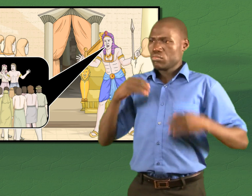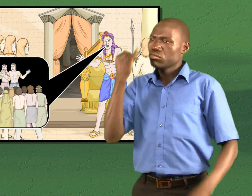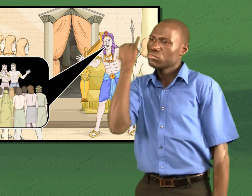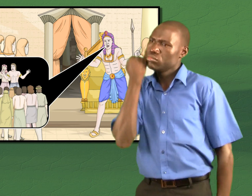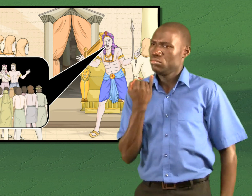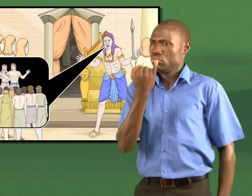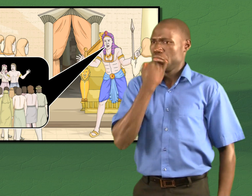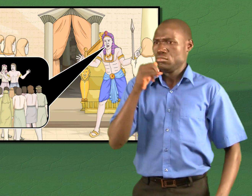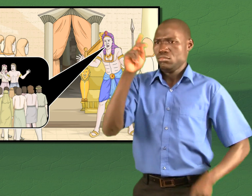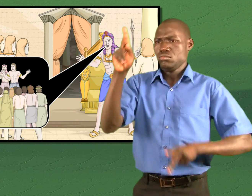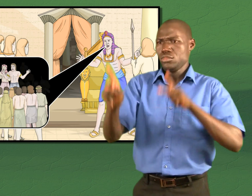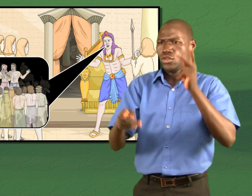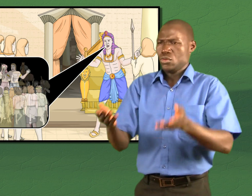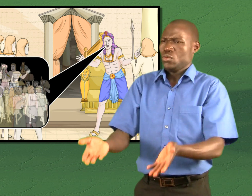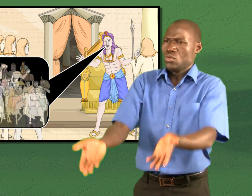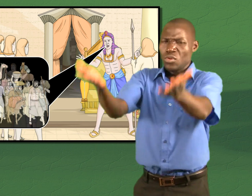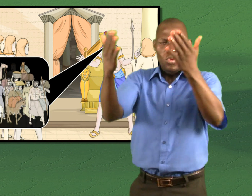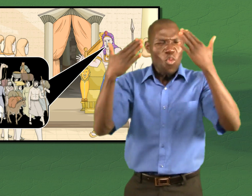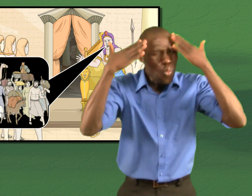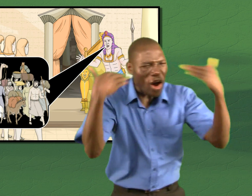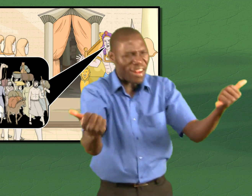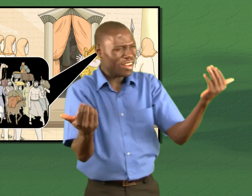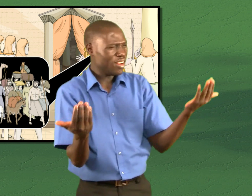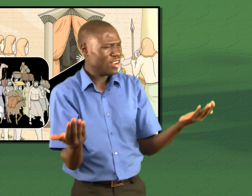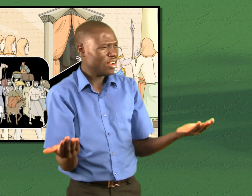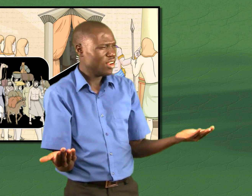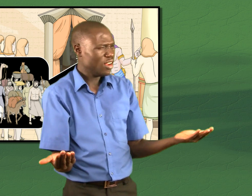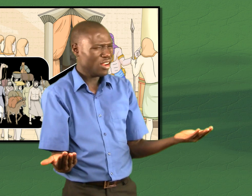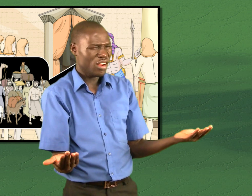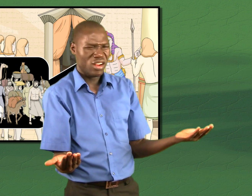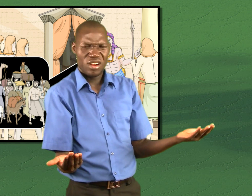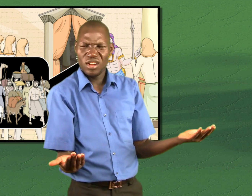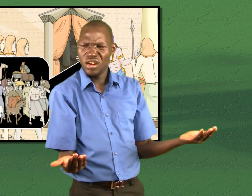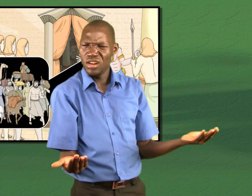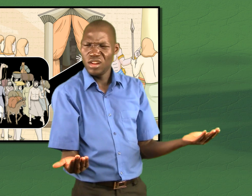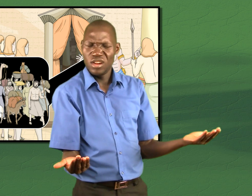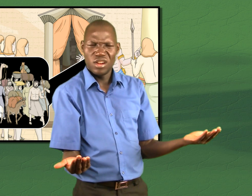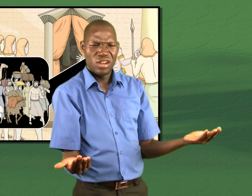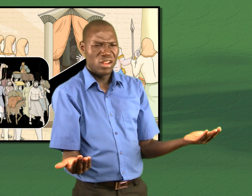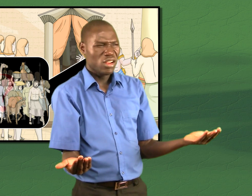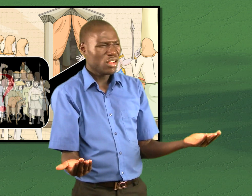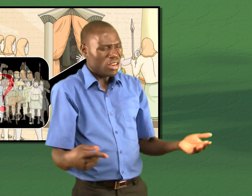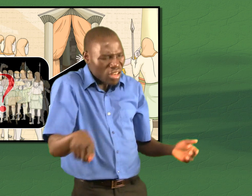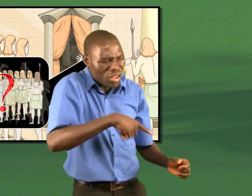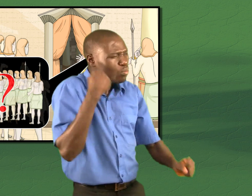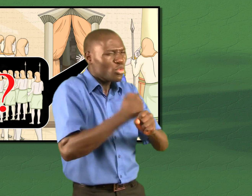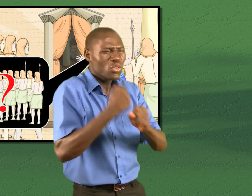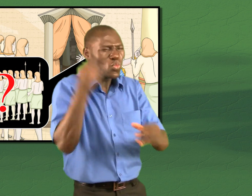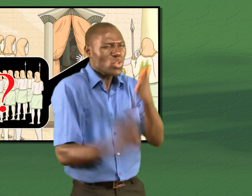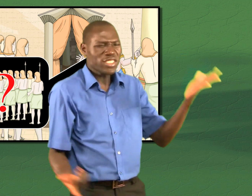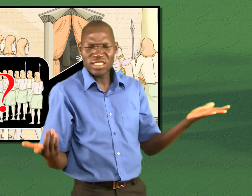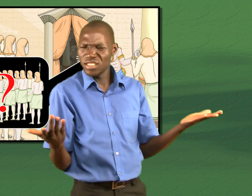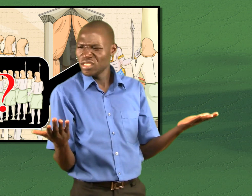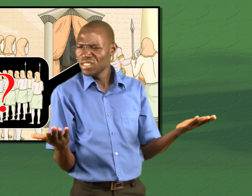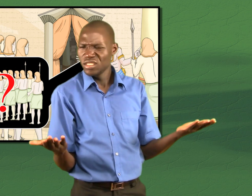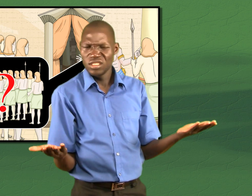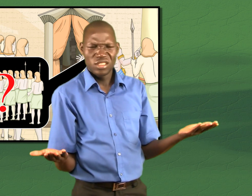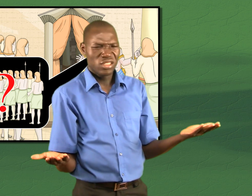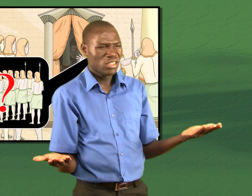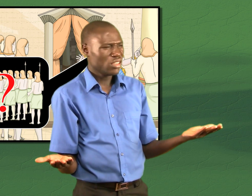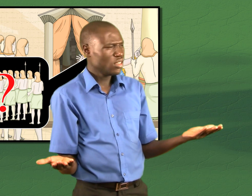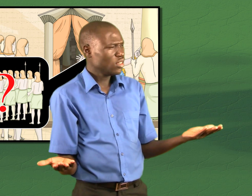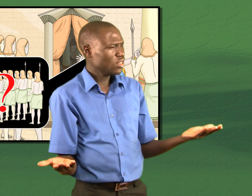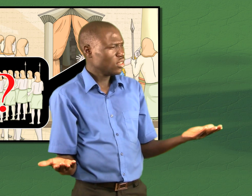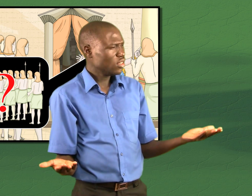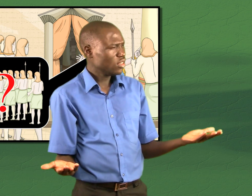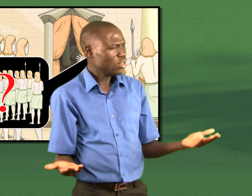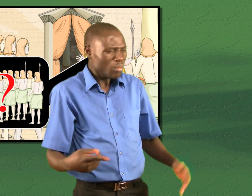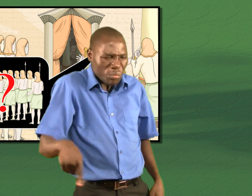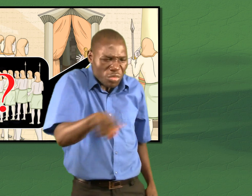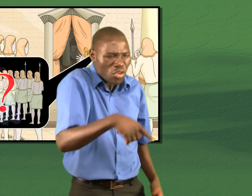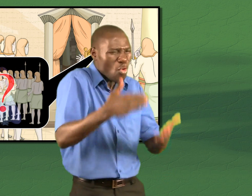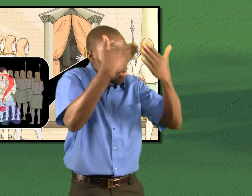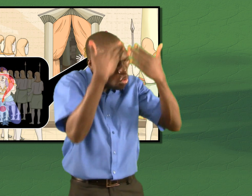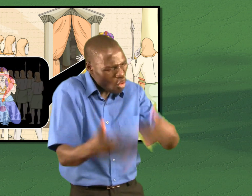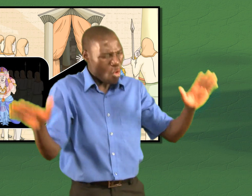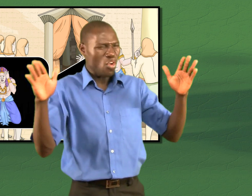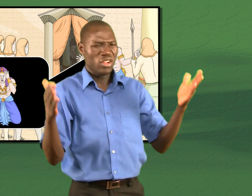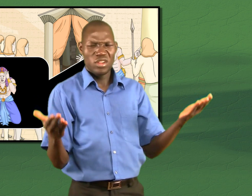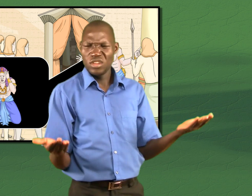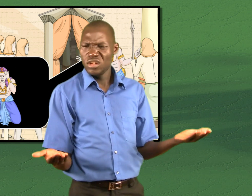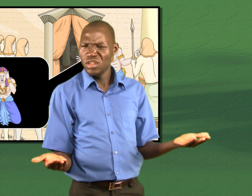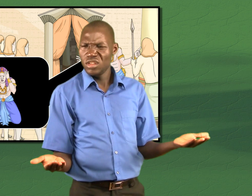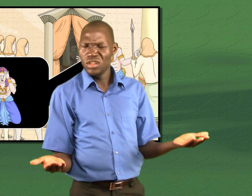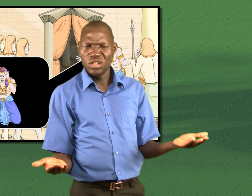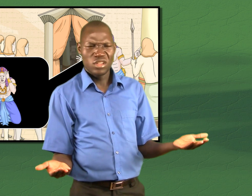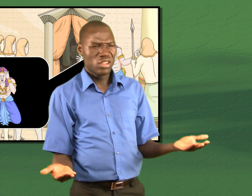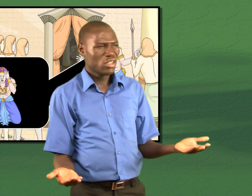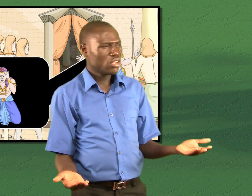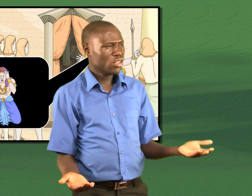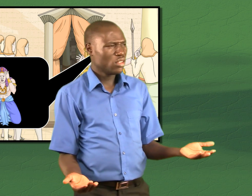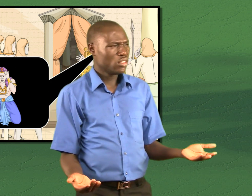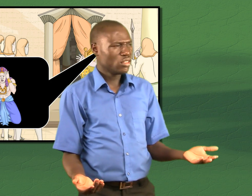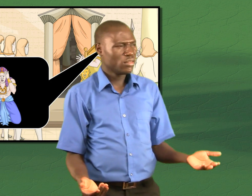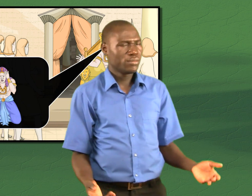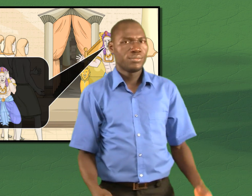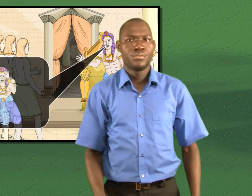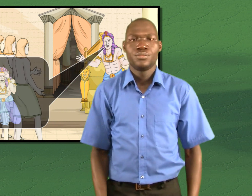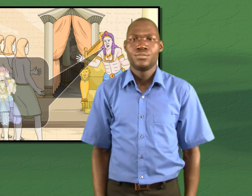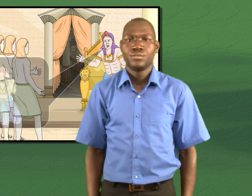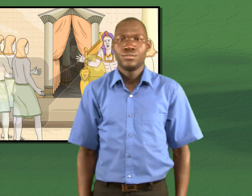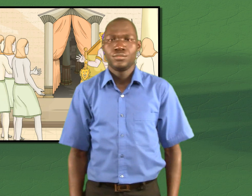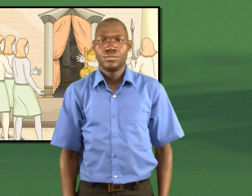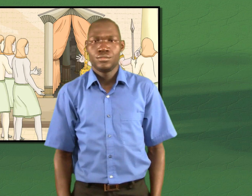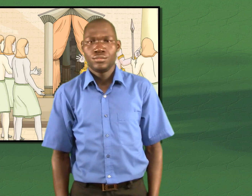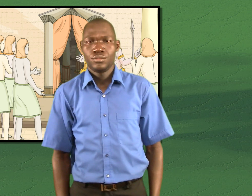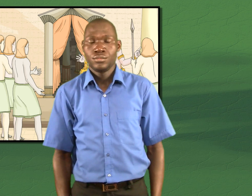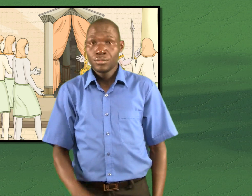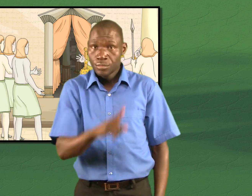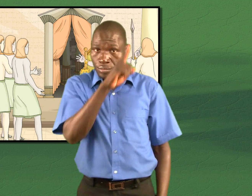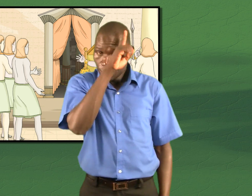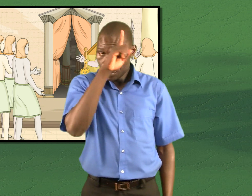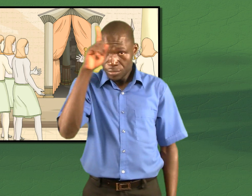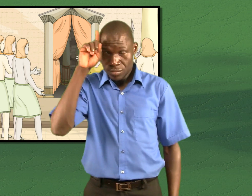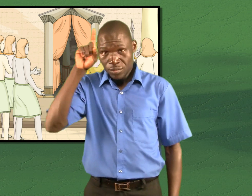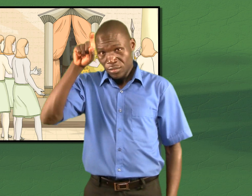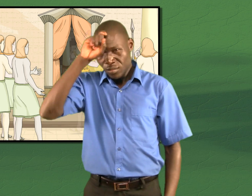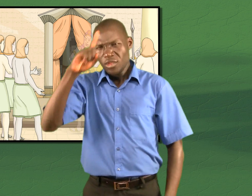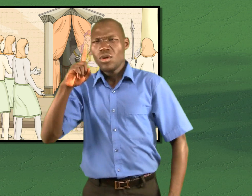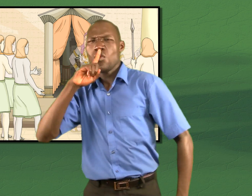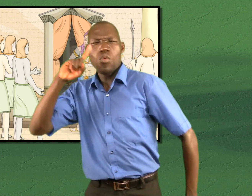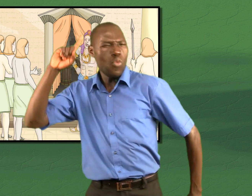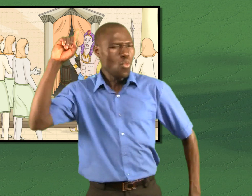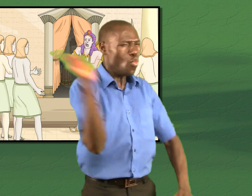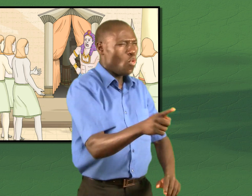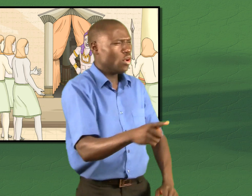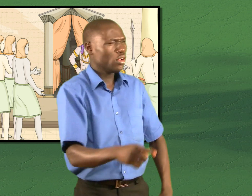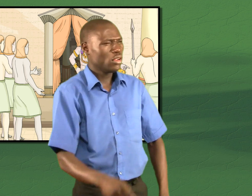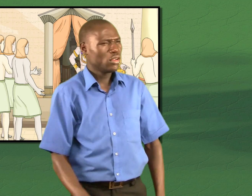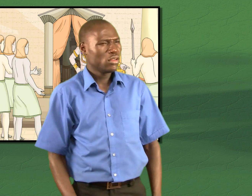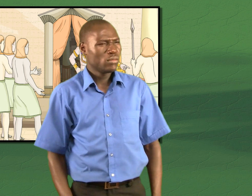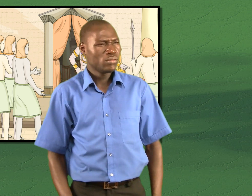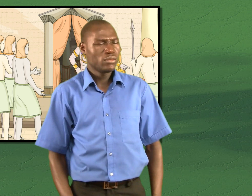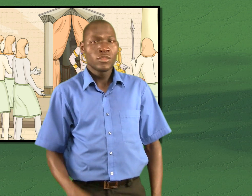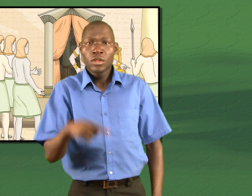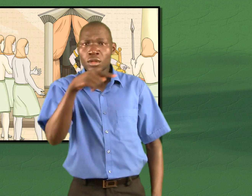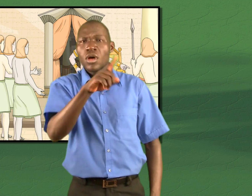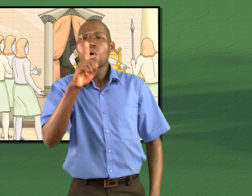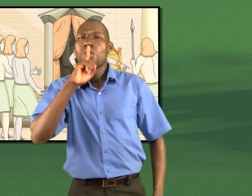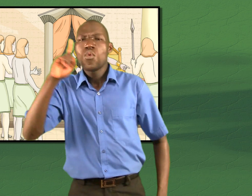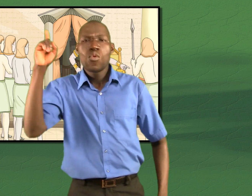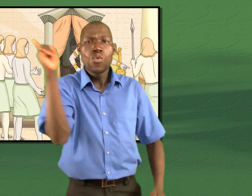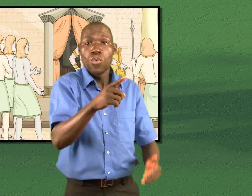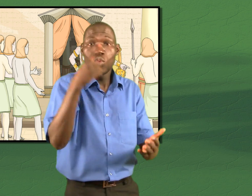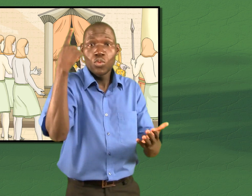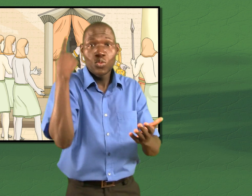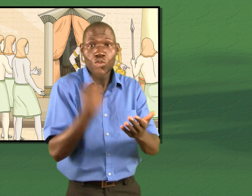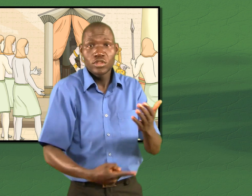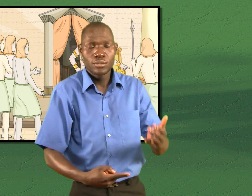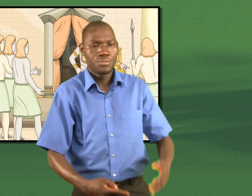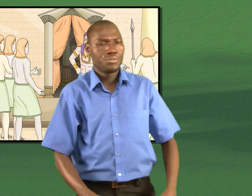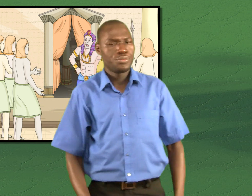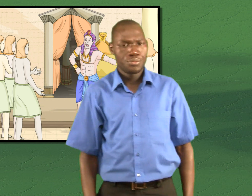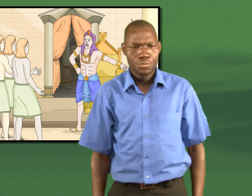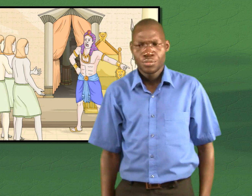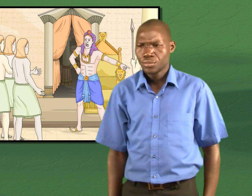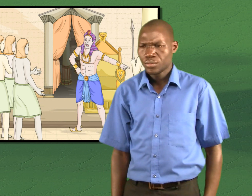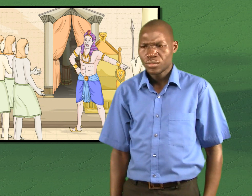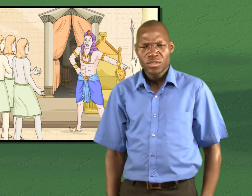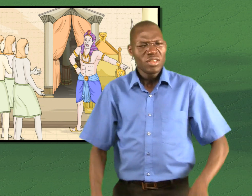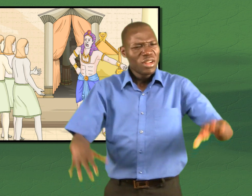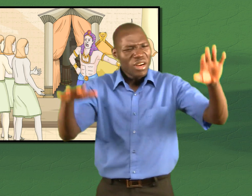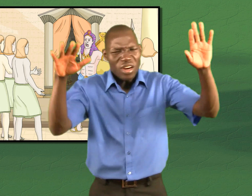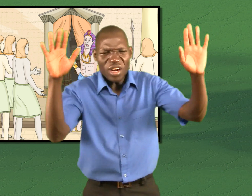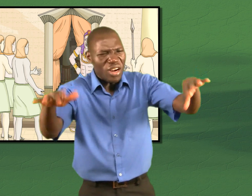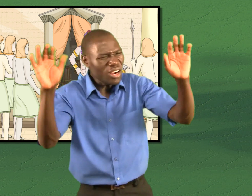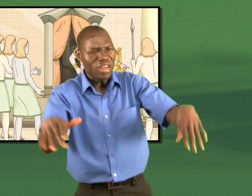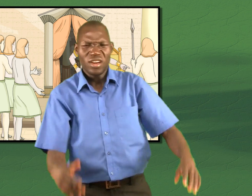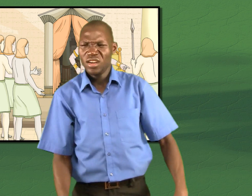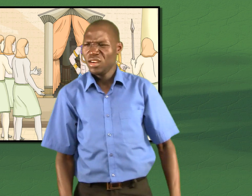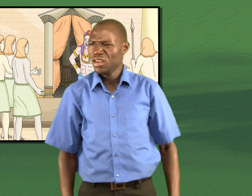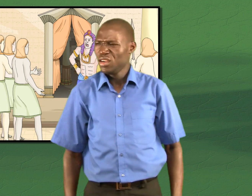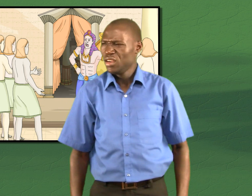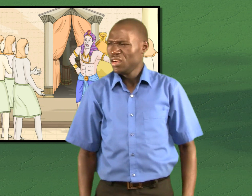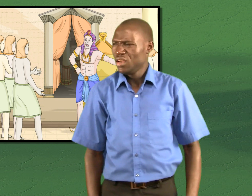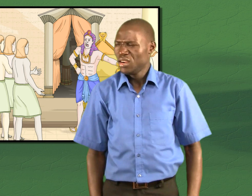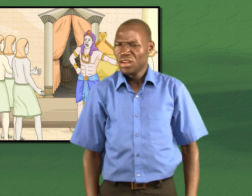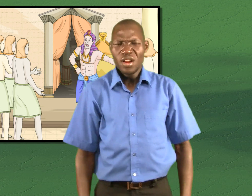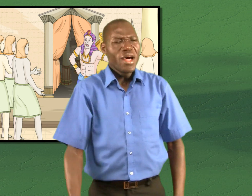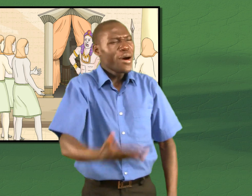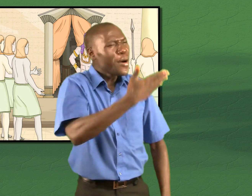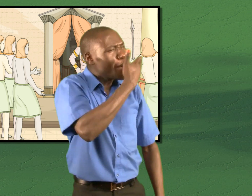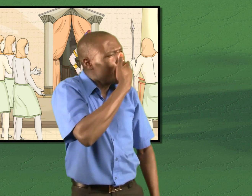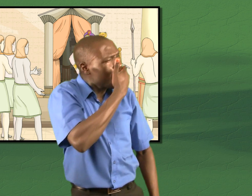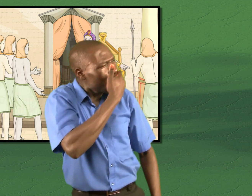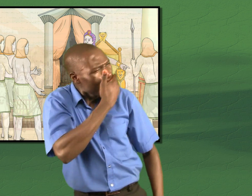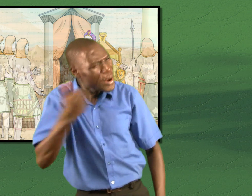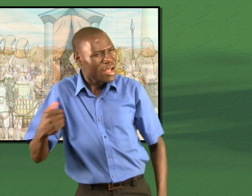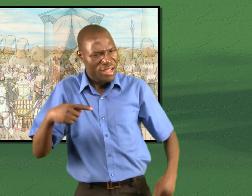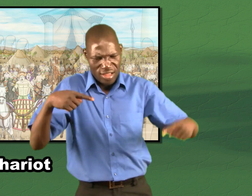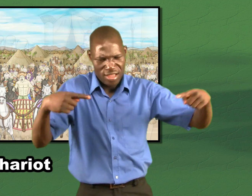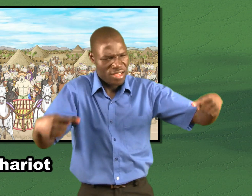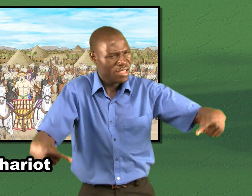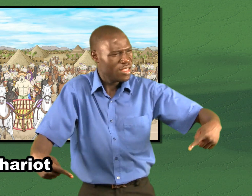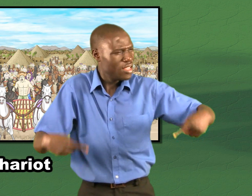We have released Israel from serving us.”